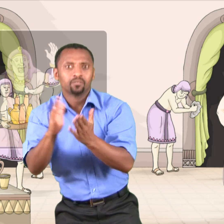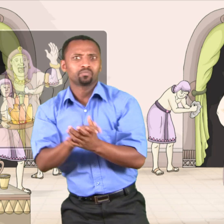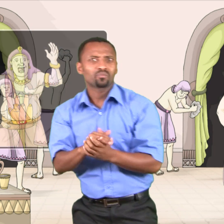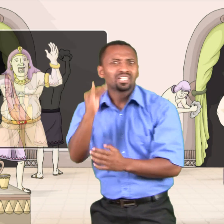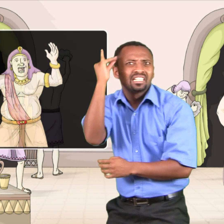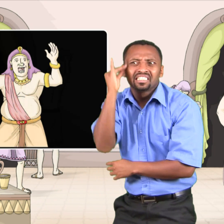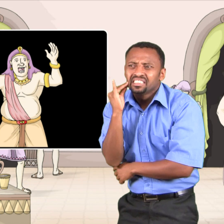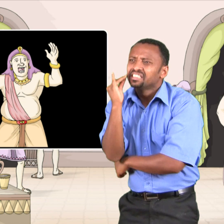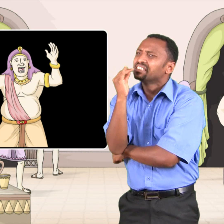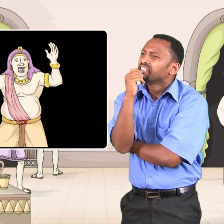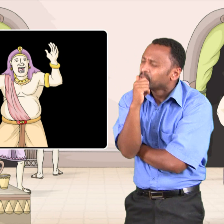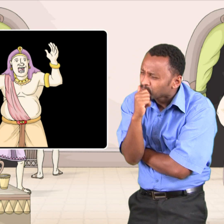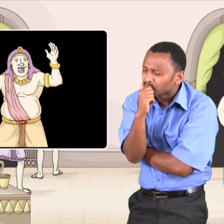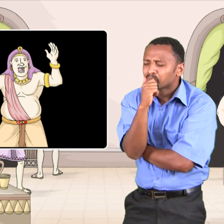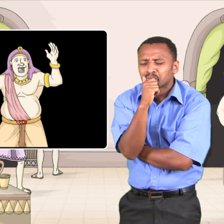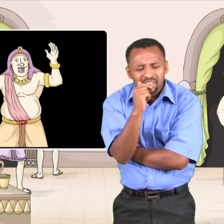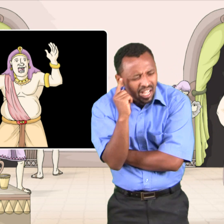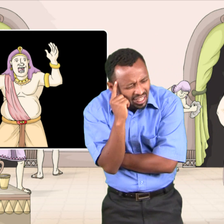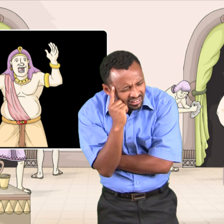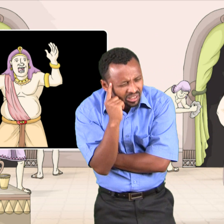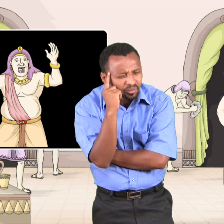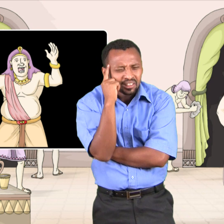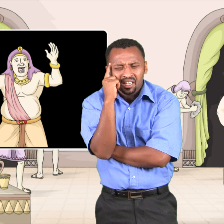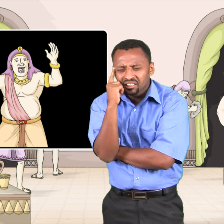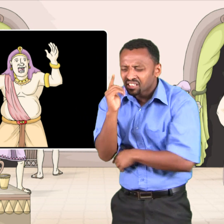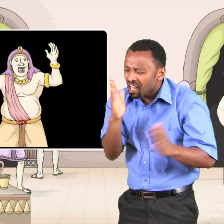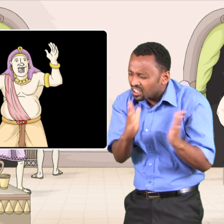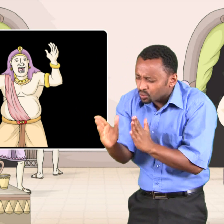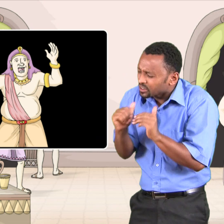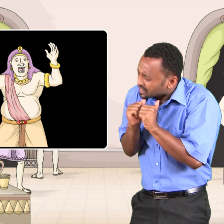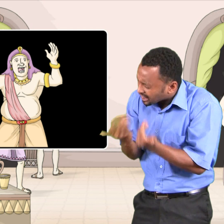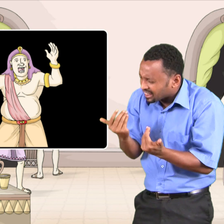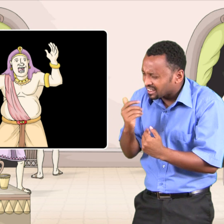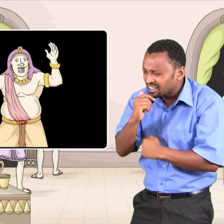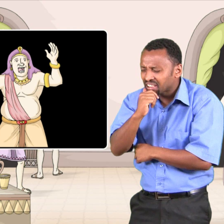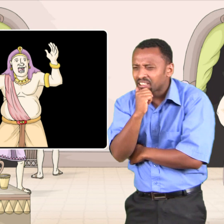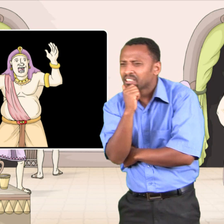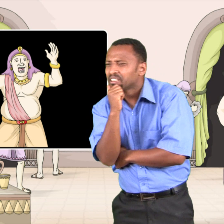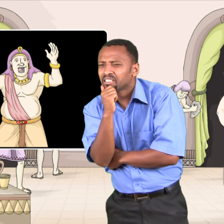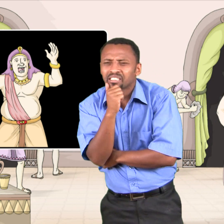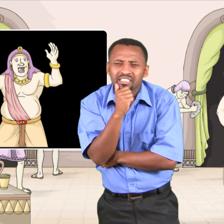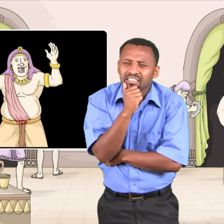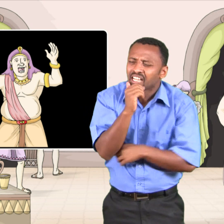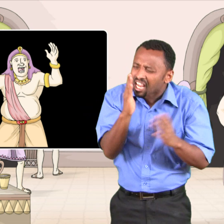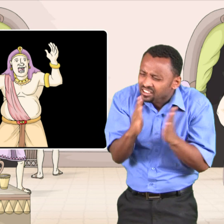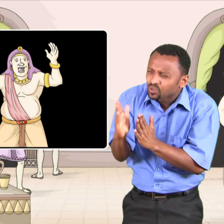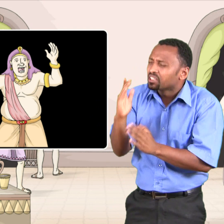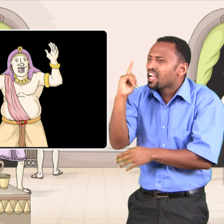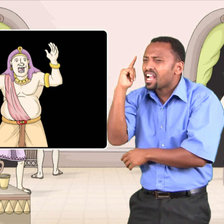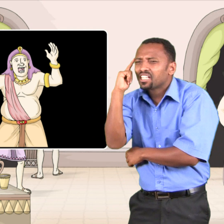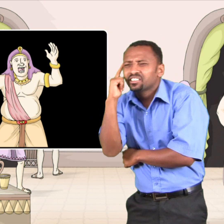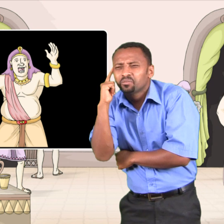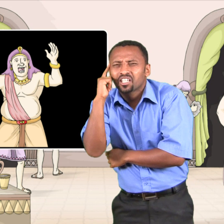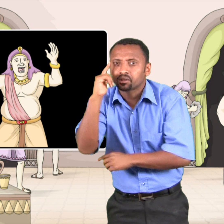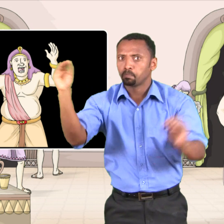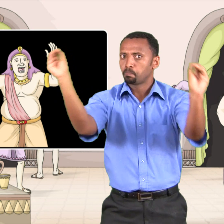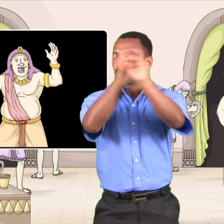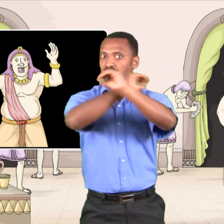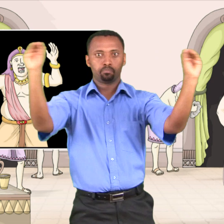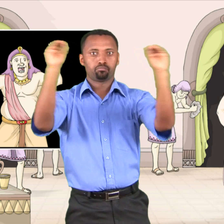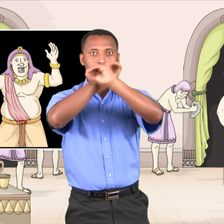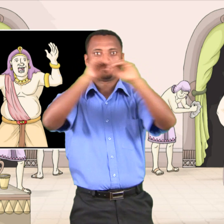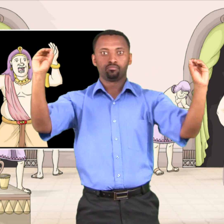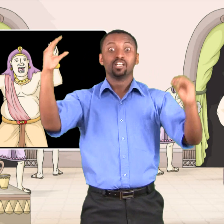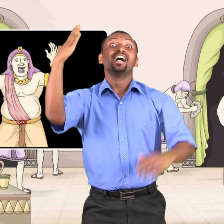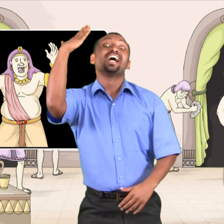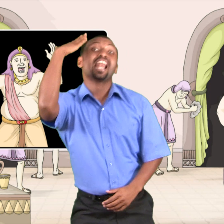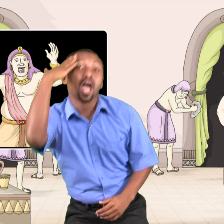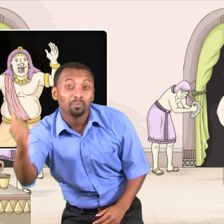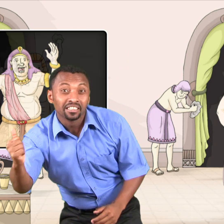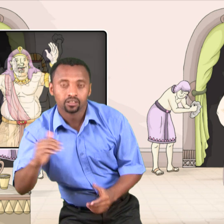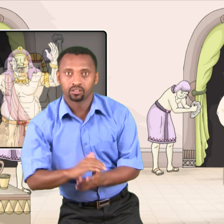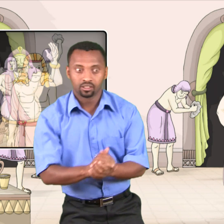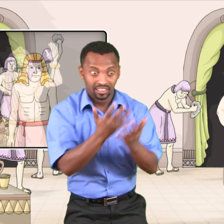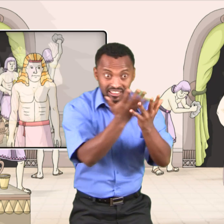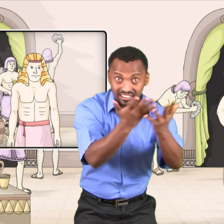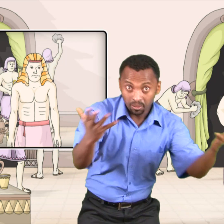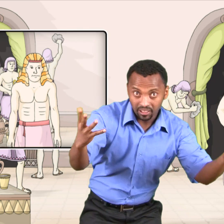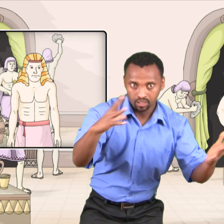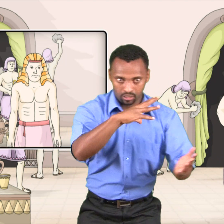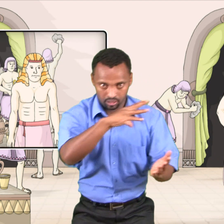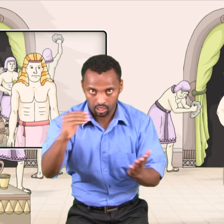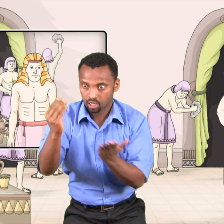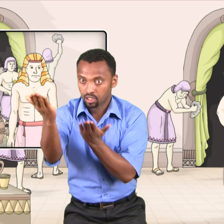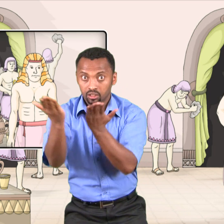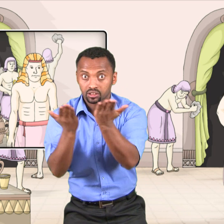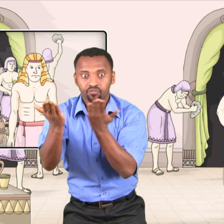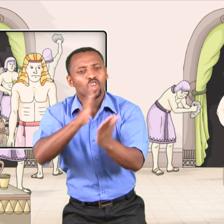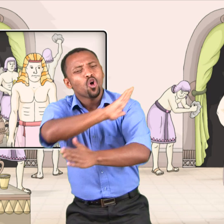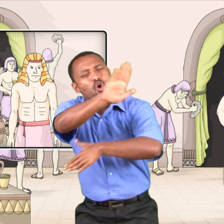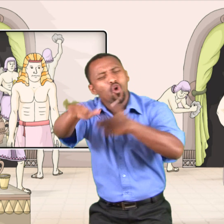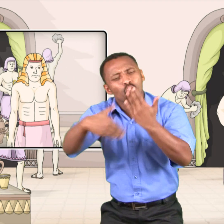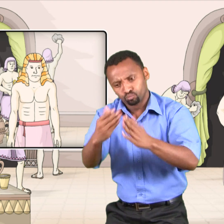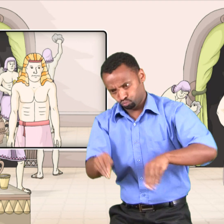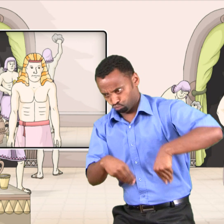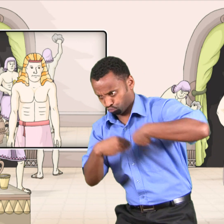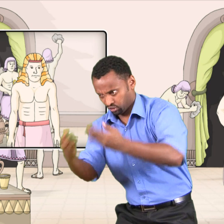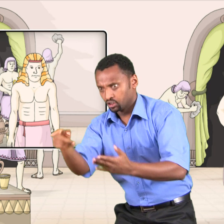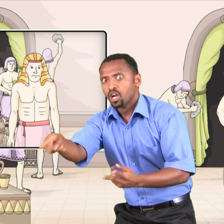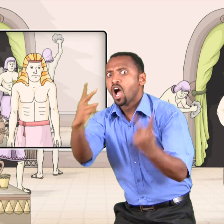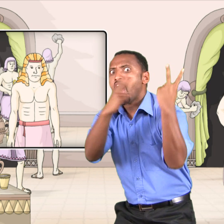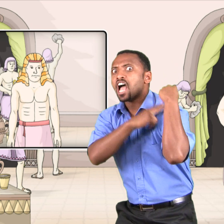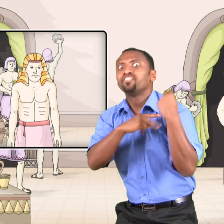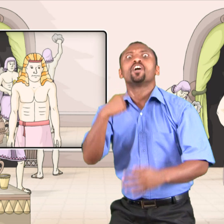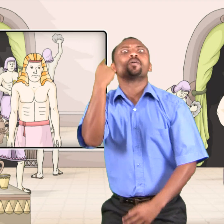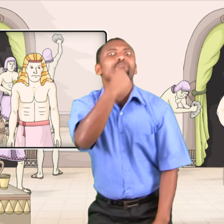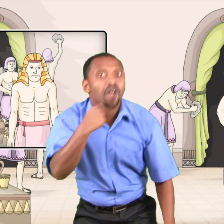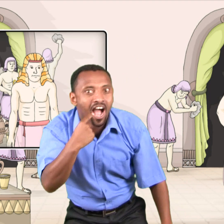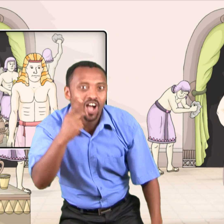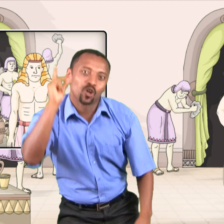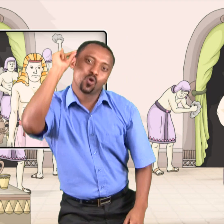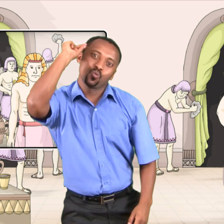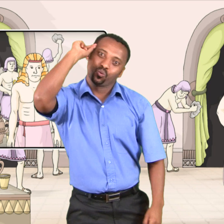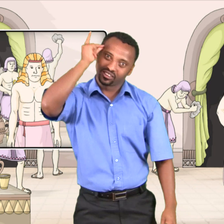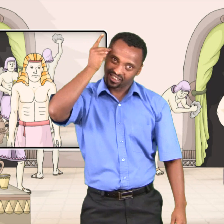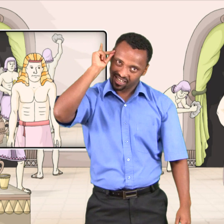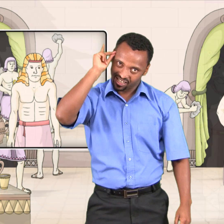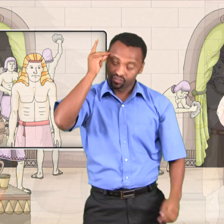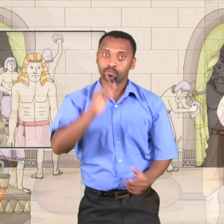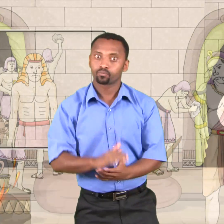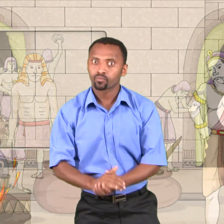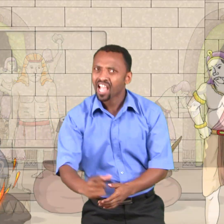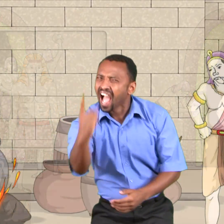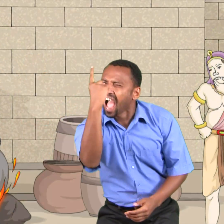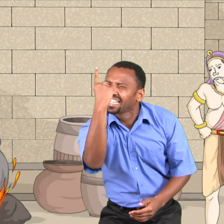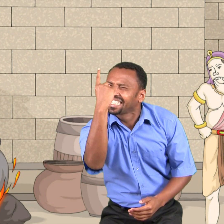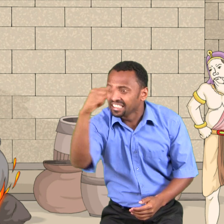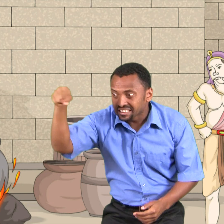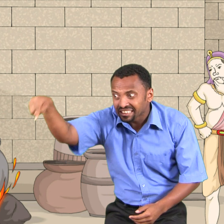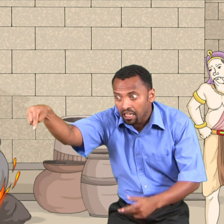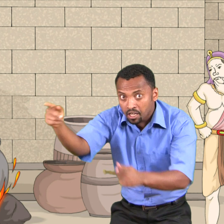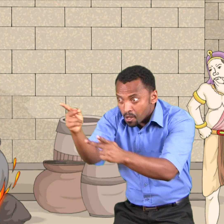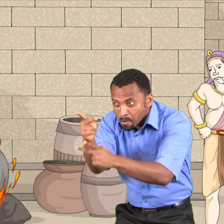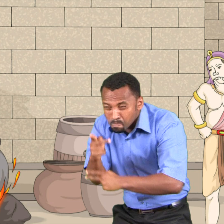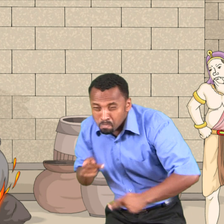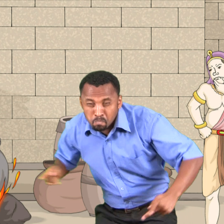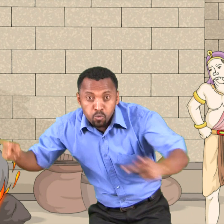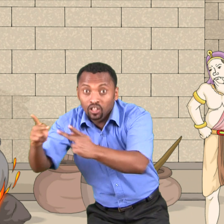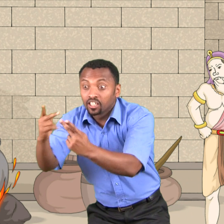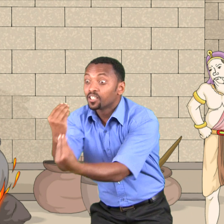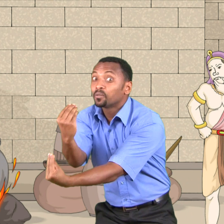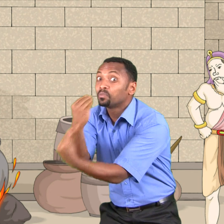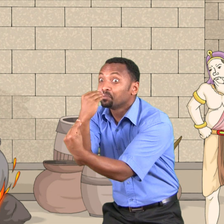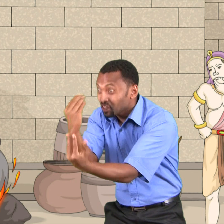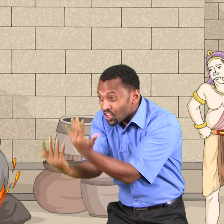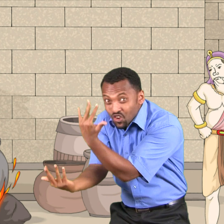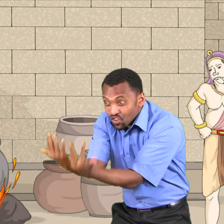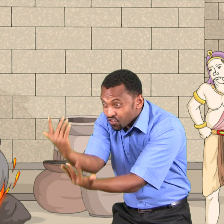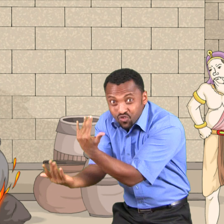So Potiphar left all that he owned in Joseph’s care;